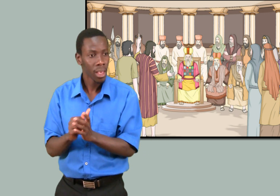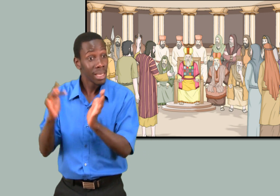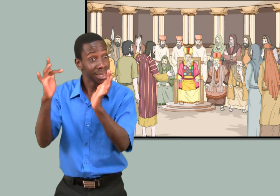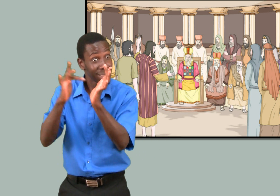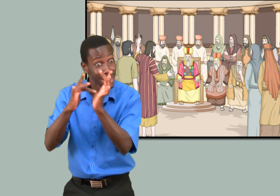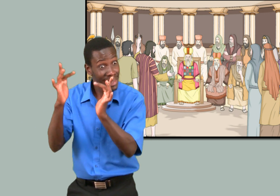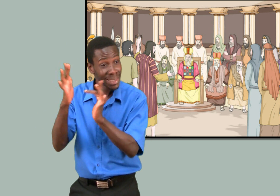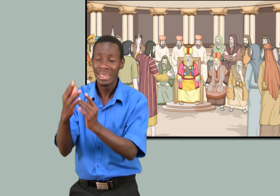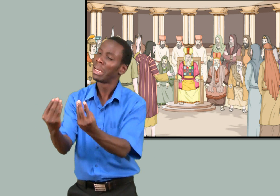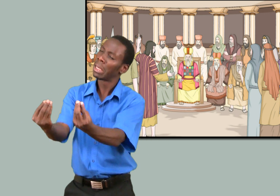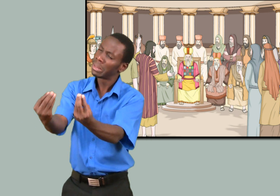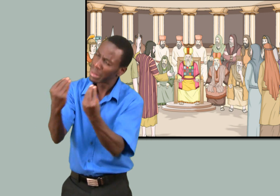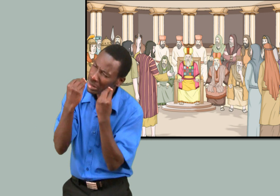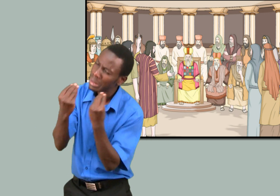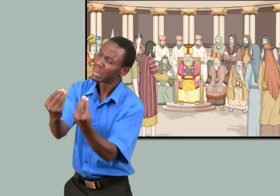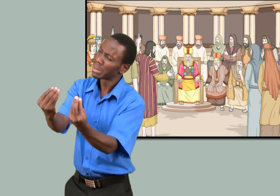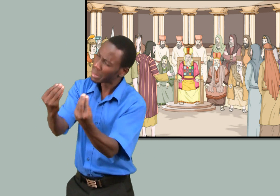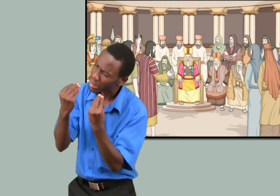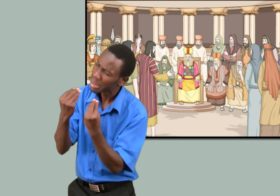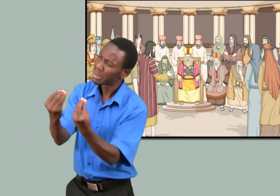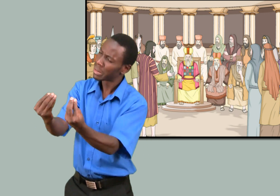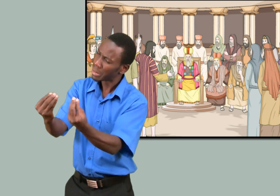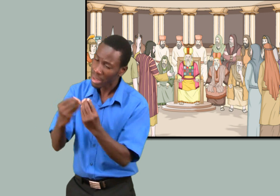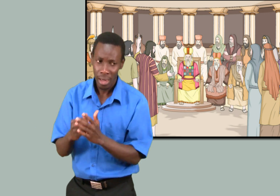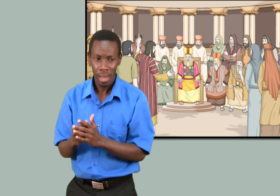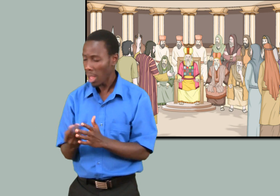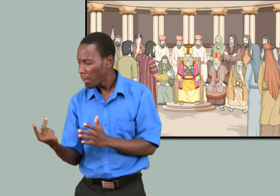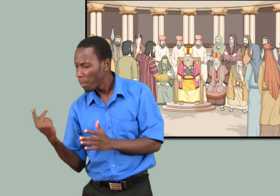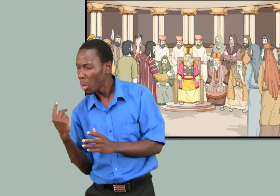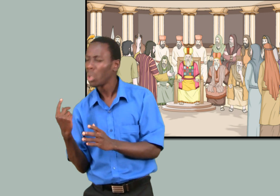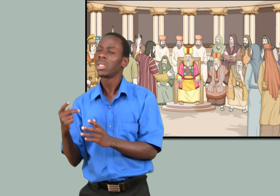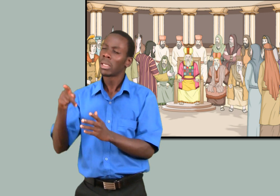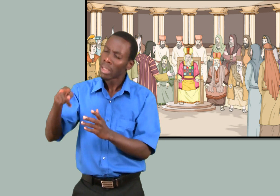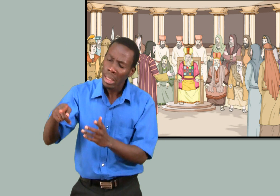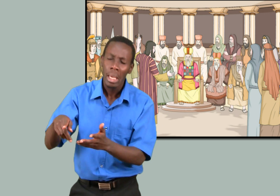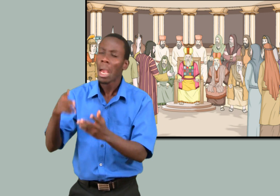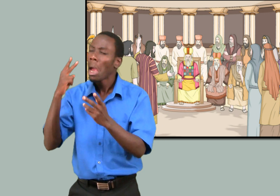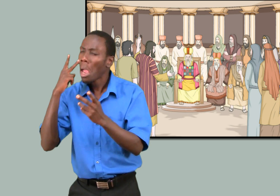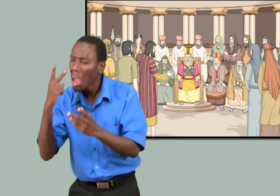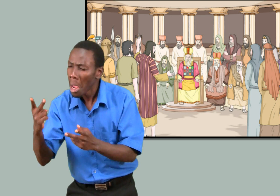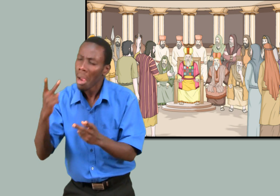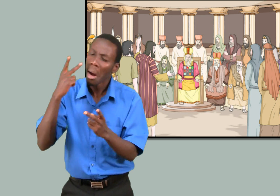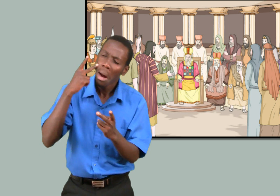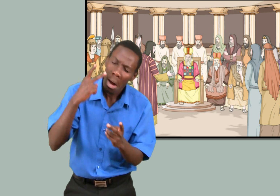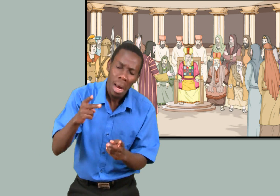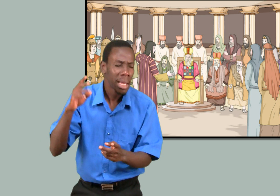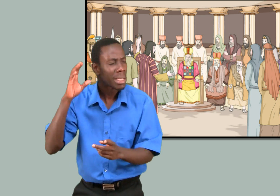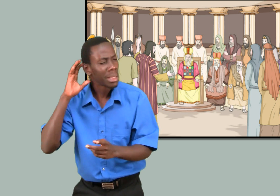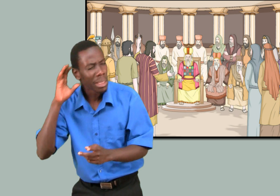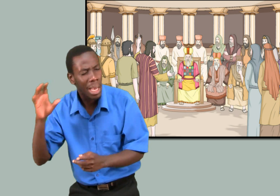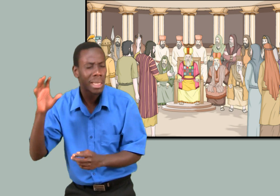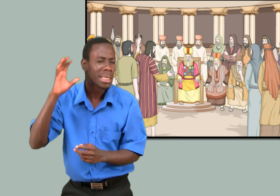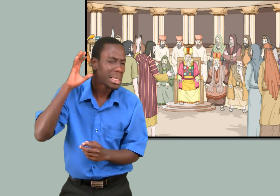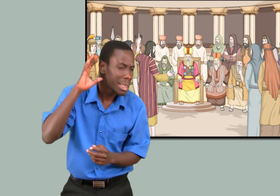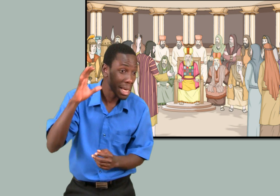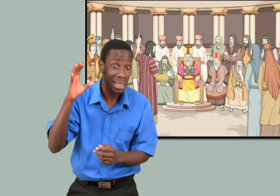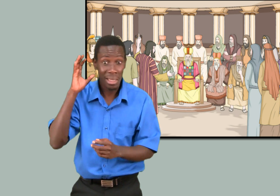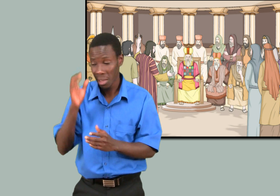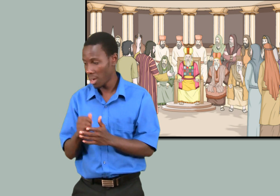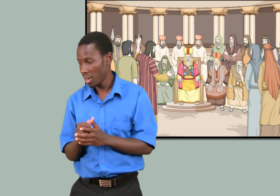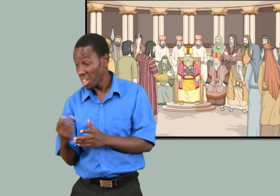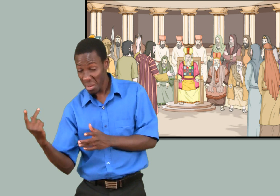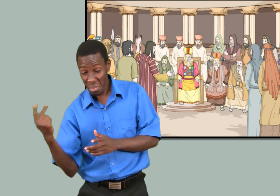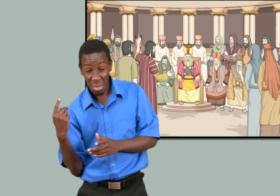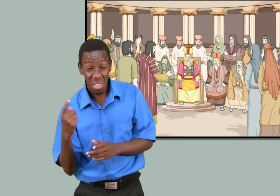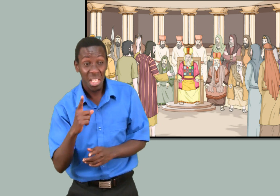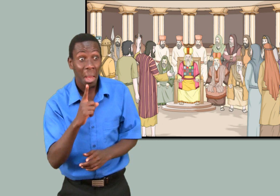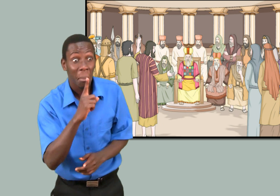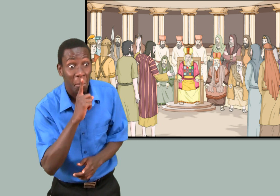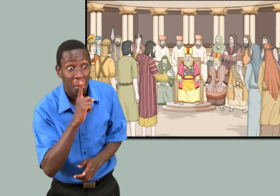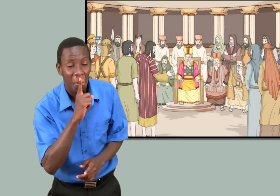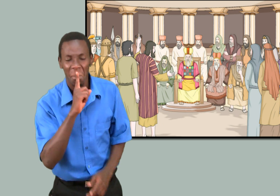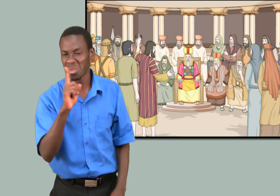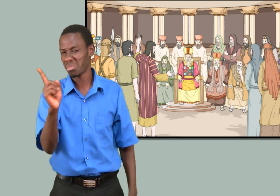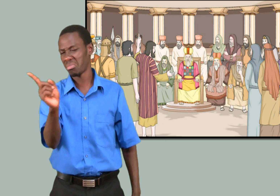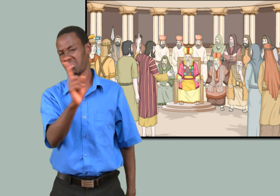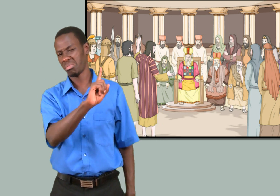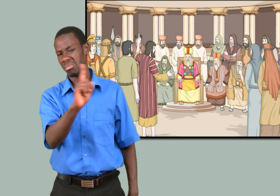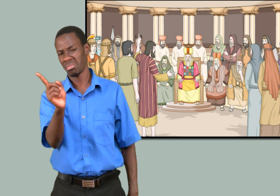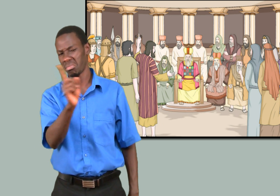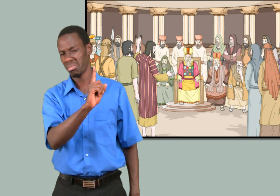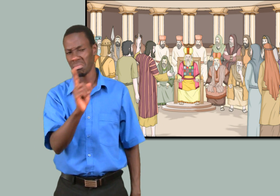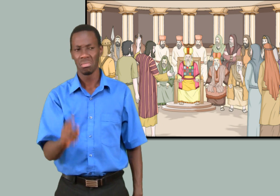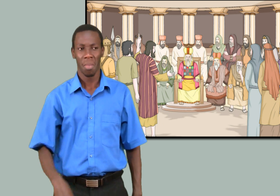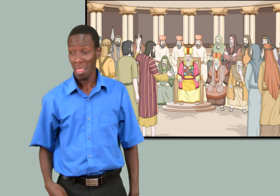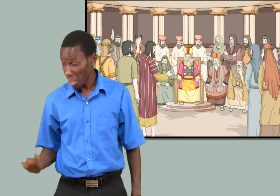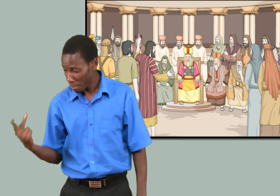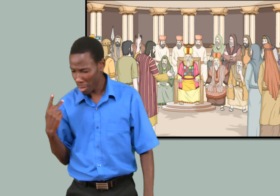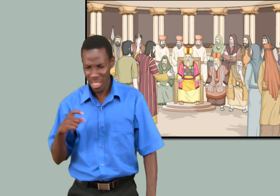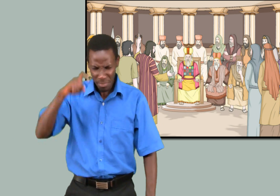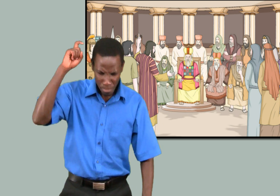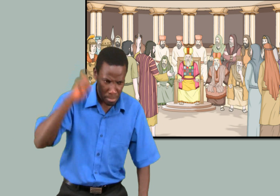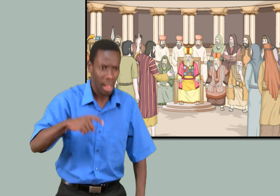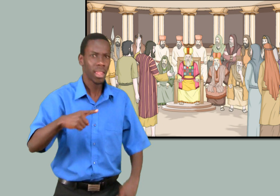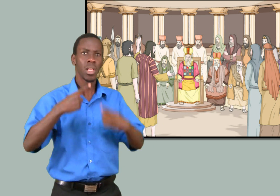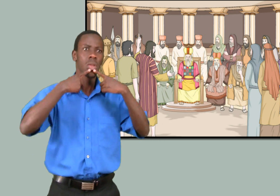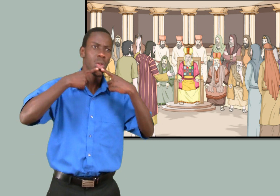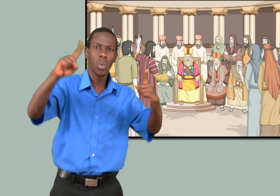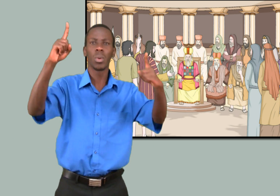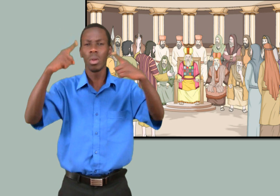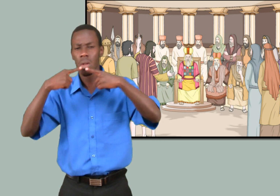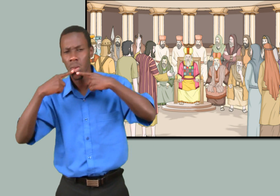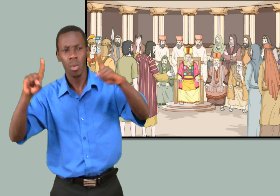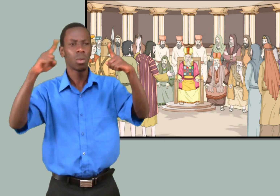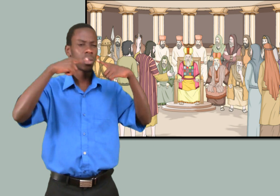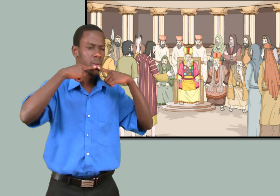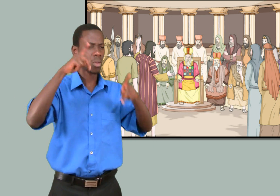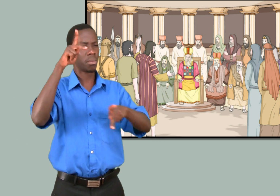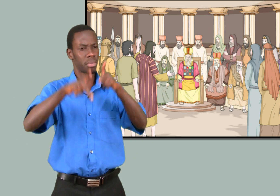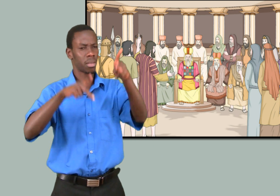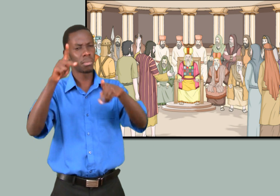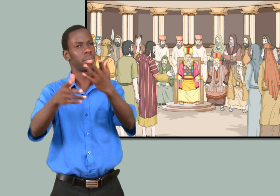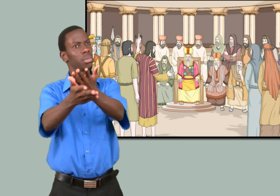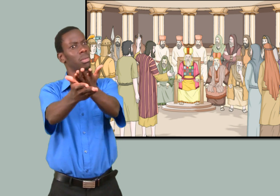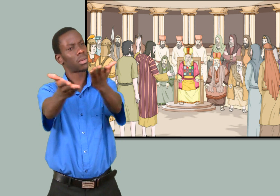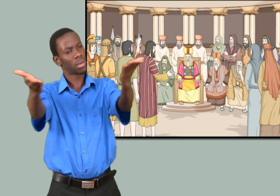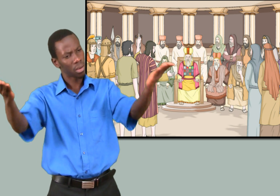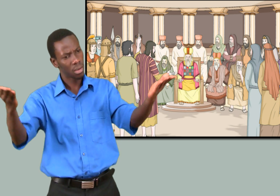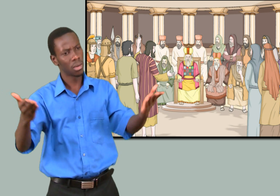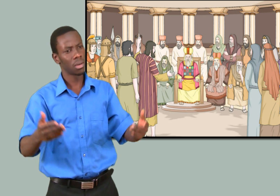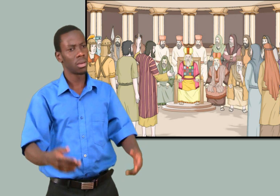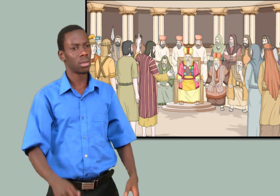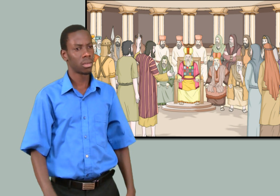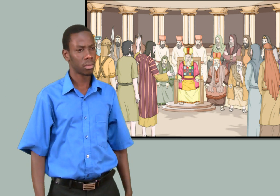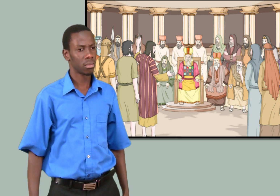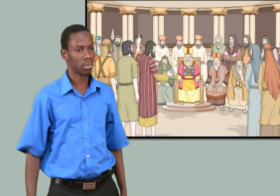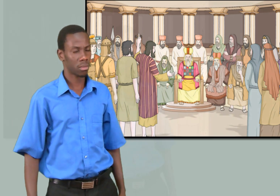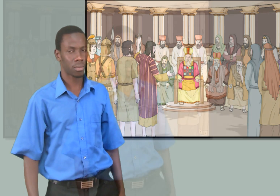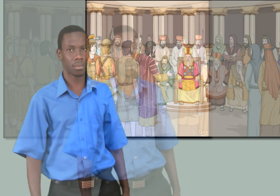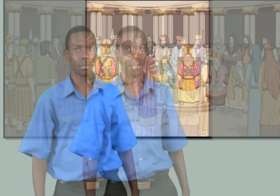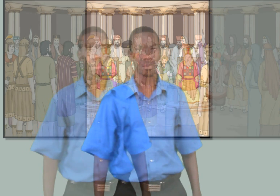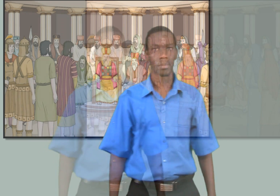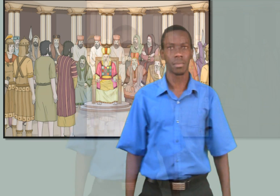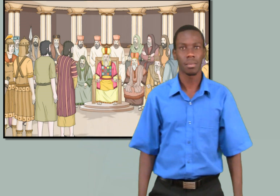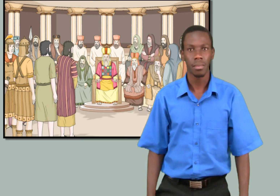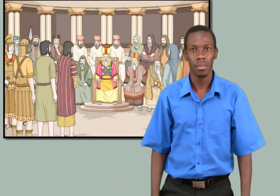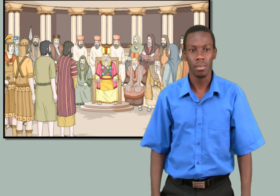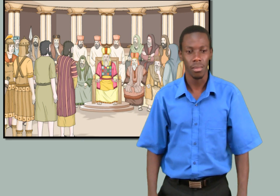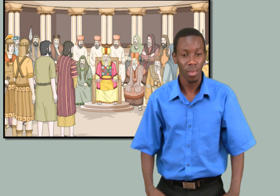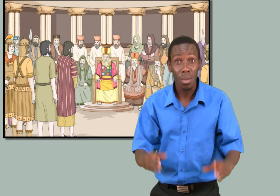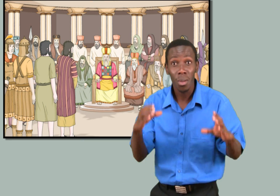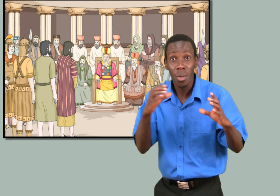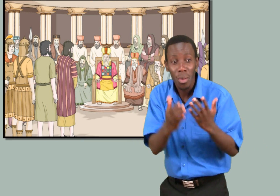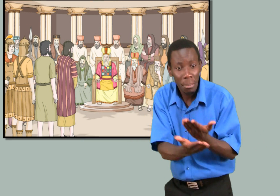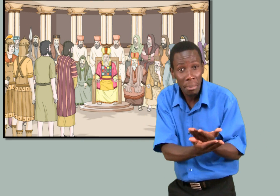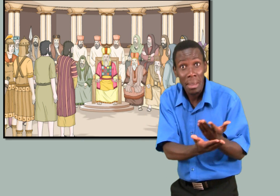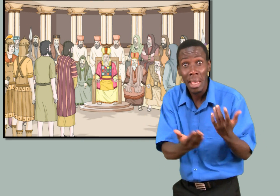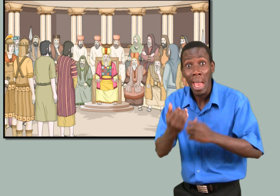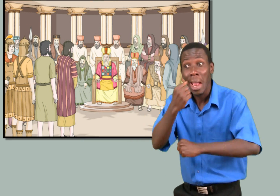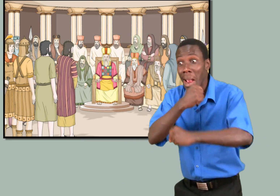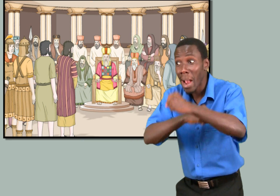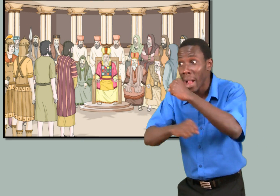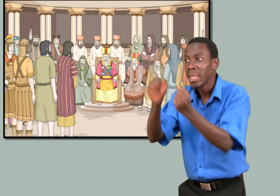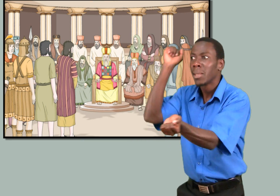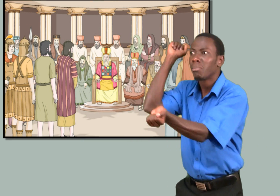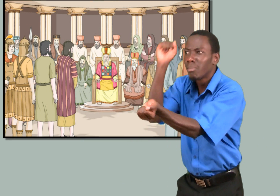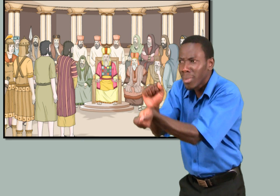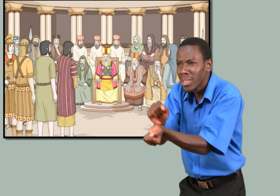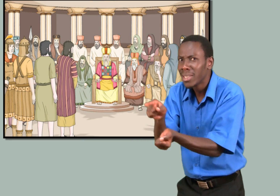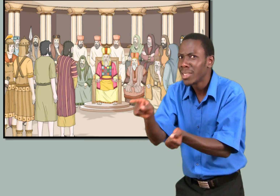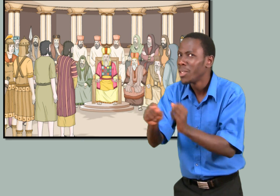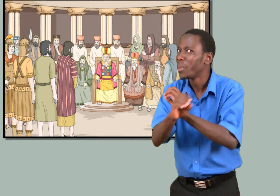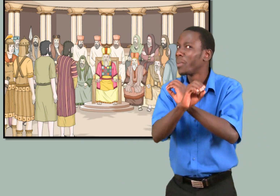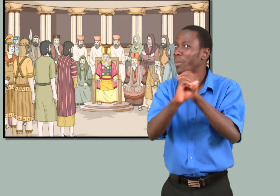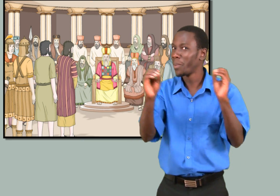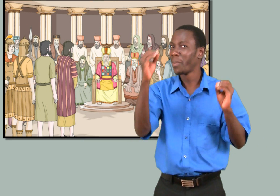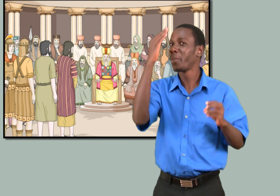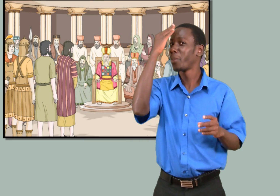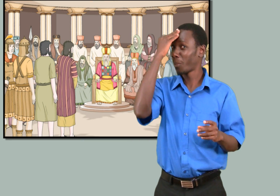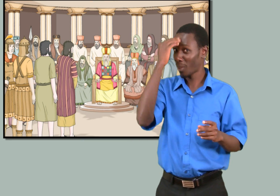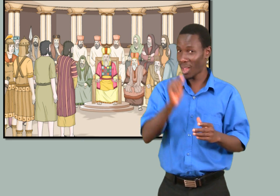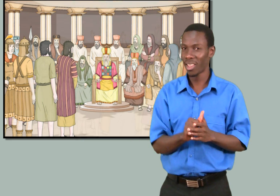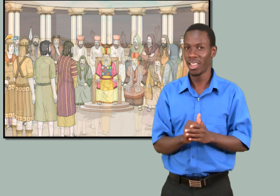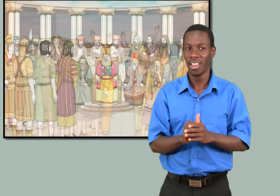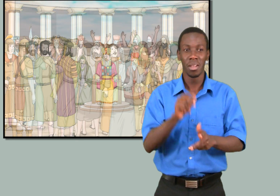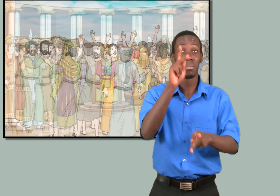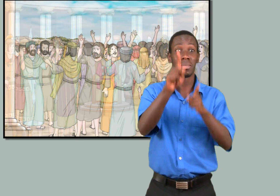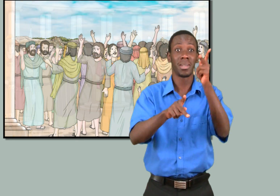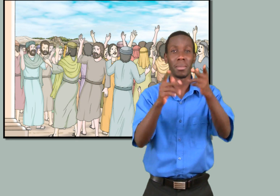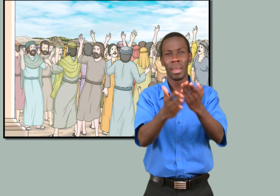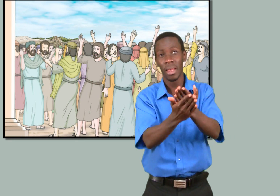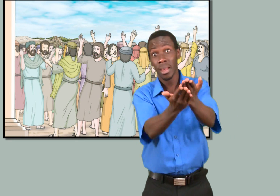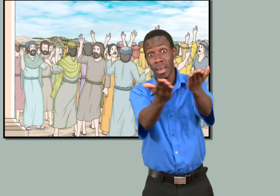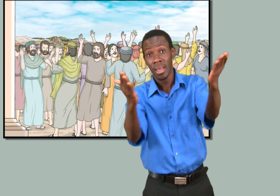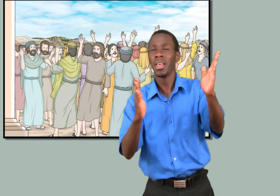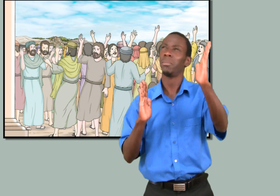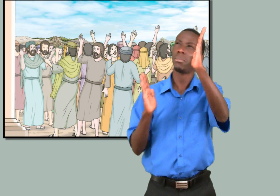For we cannot stop speaking about what we have seen and heard.” After further threats they let them go.